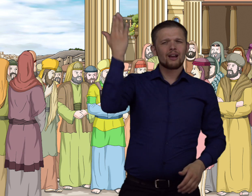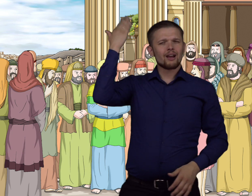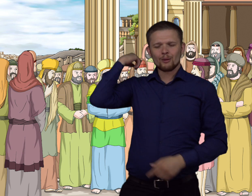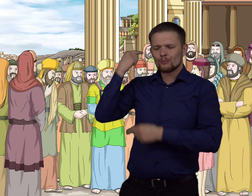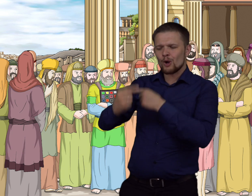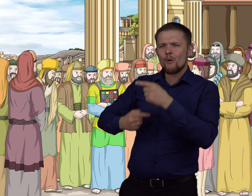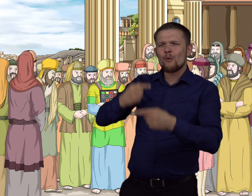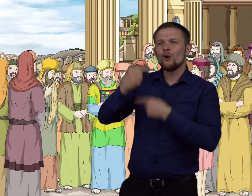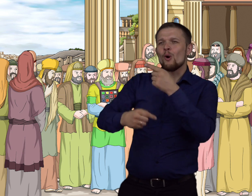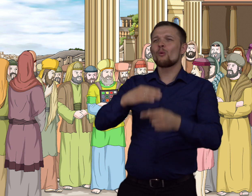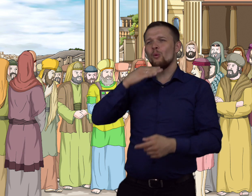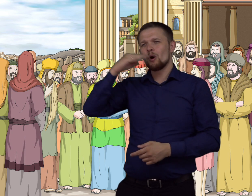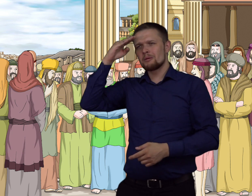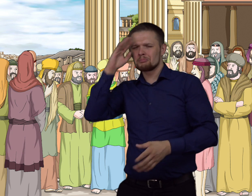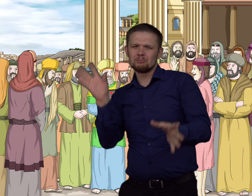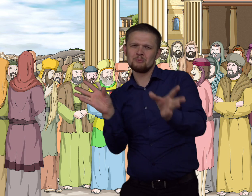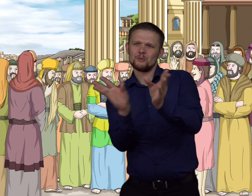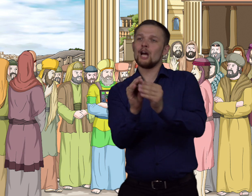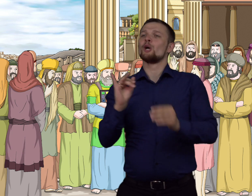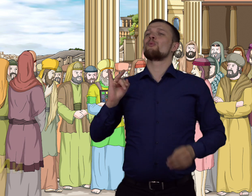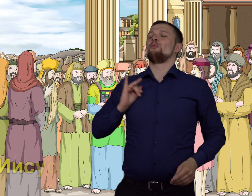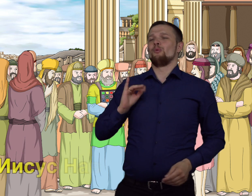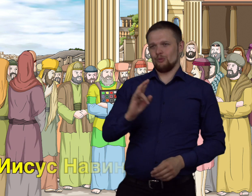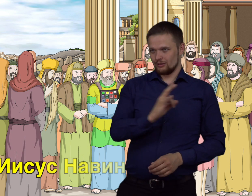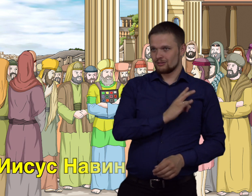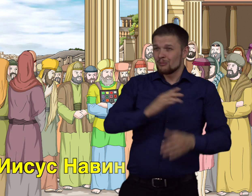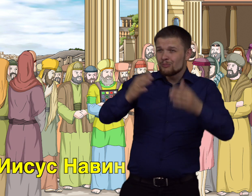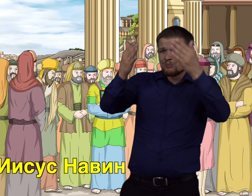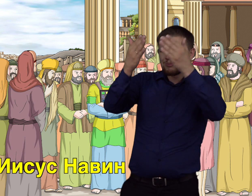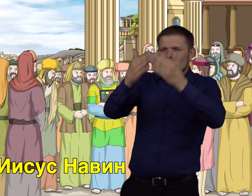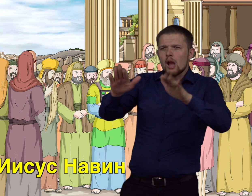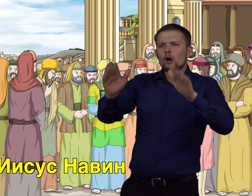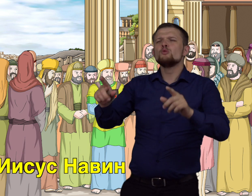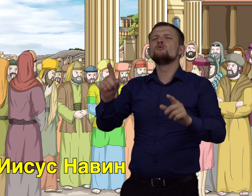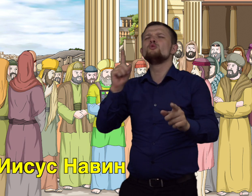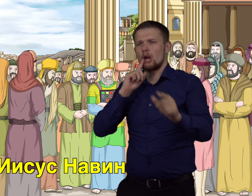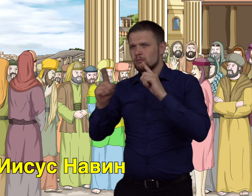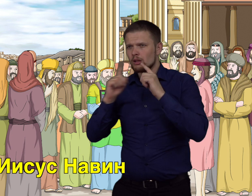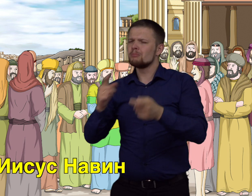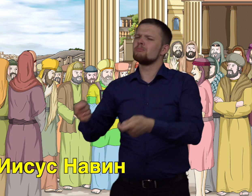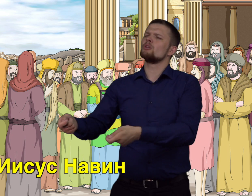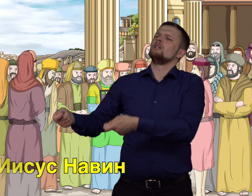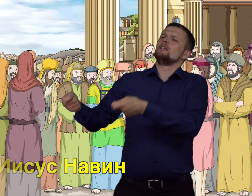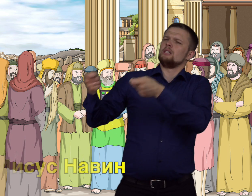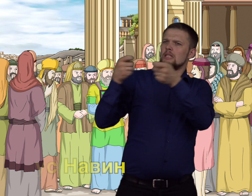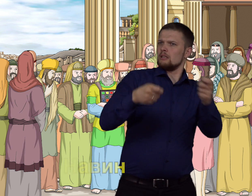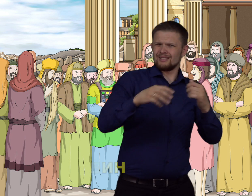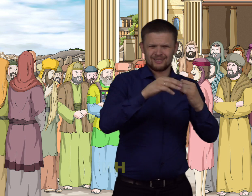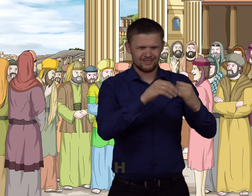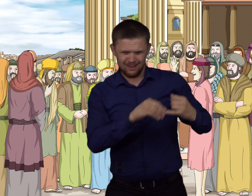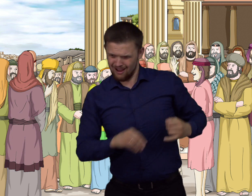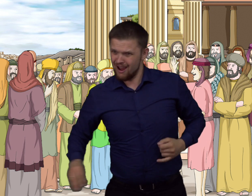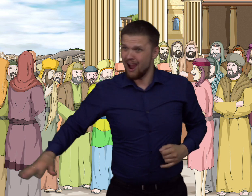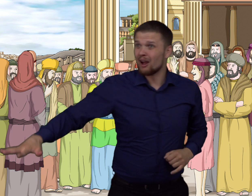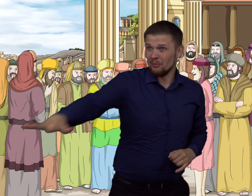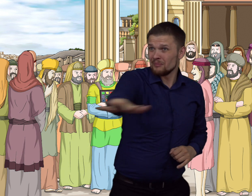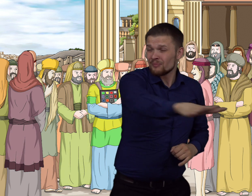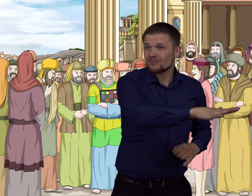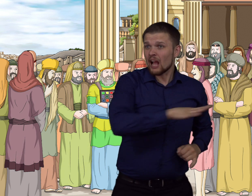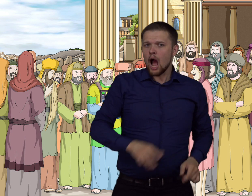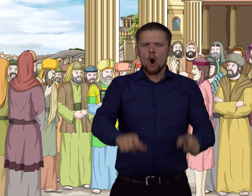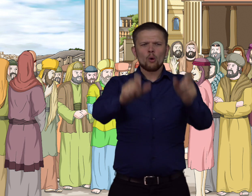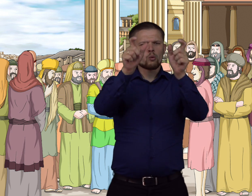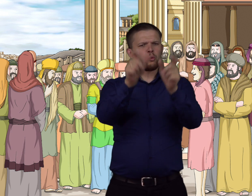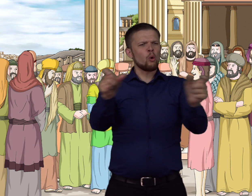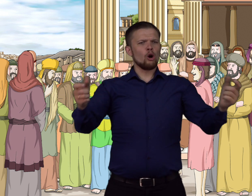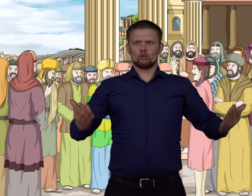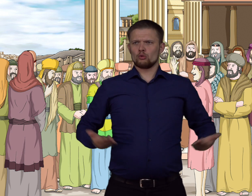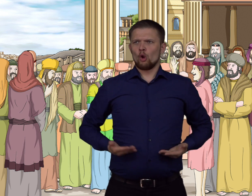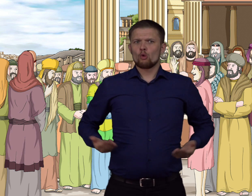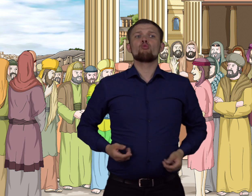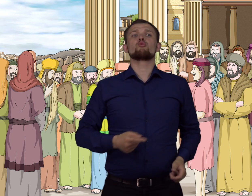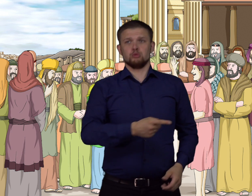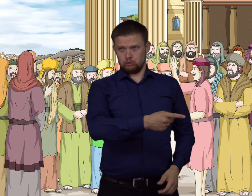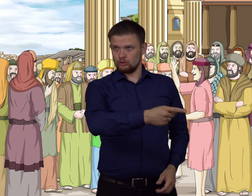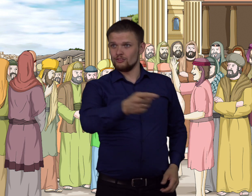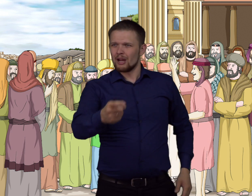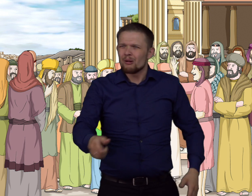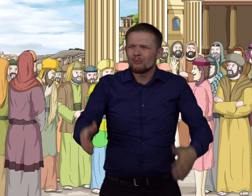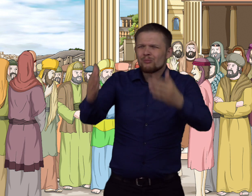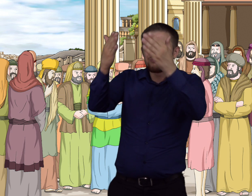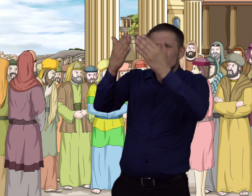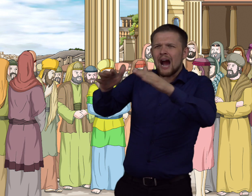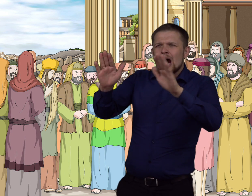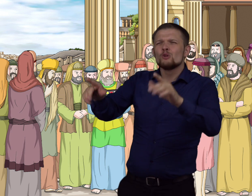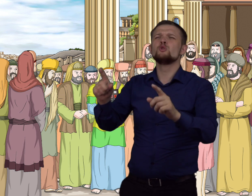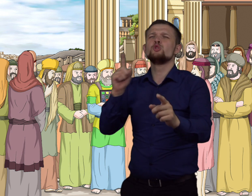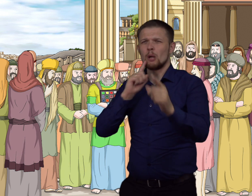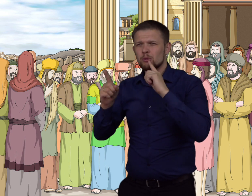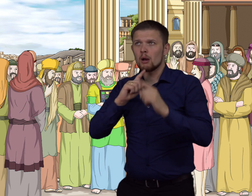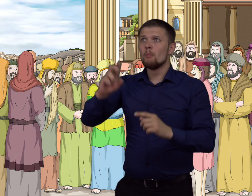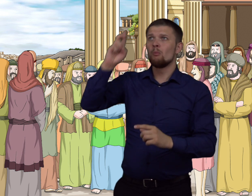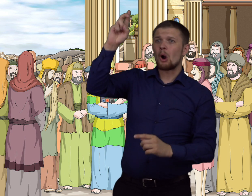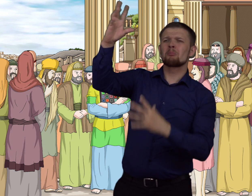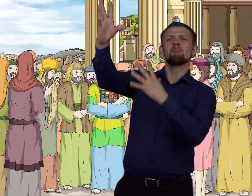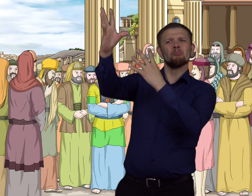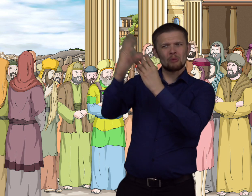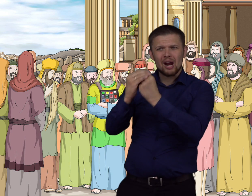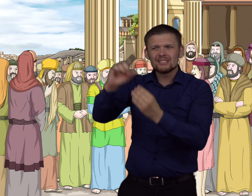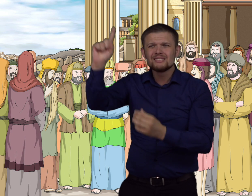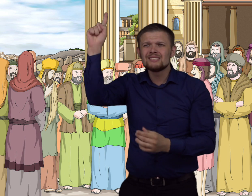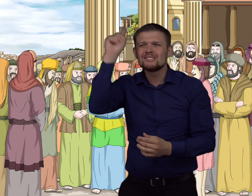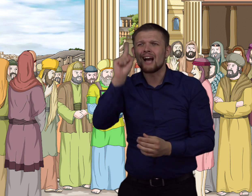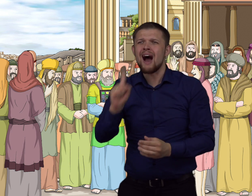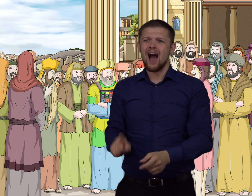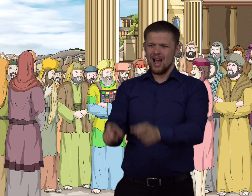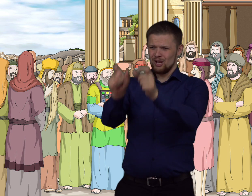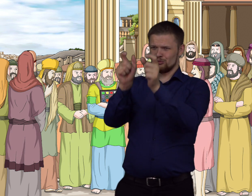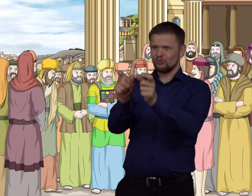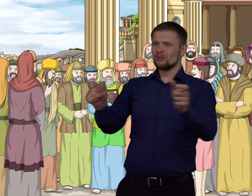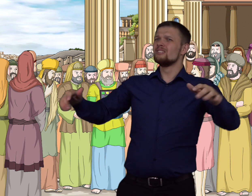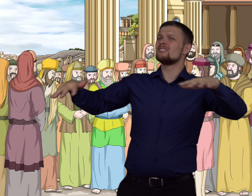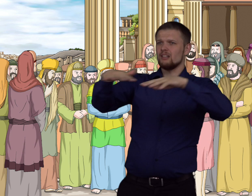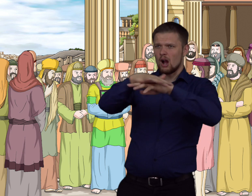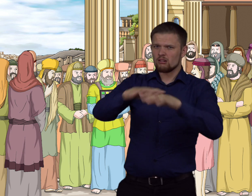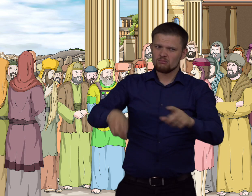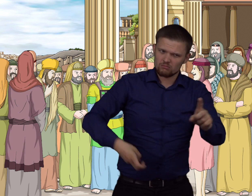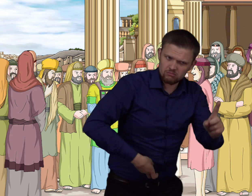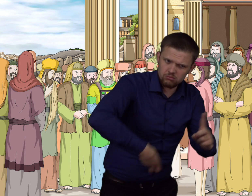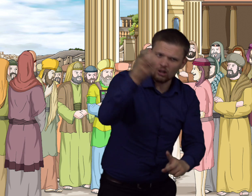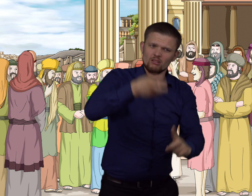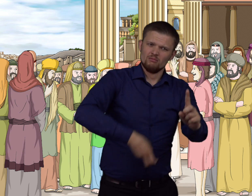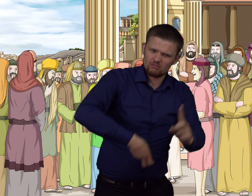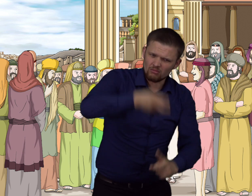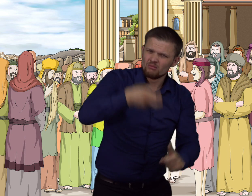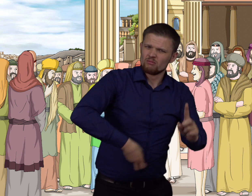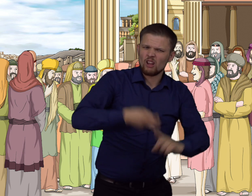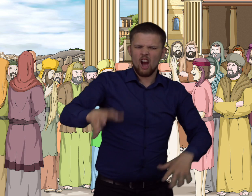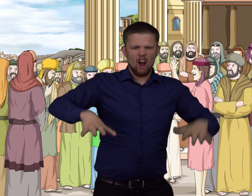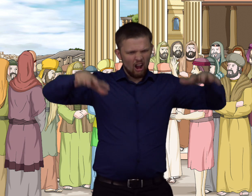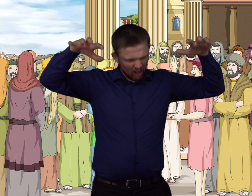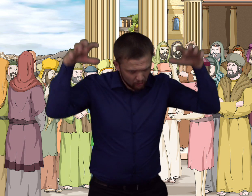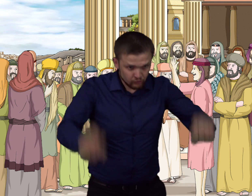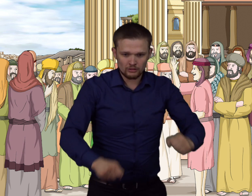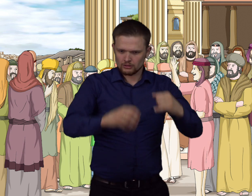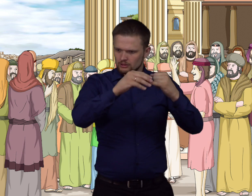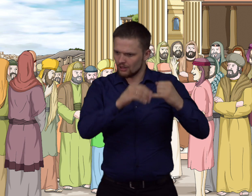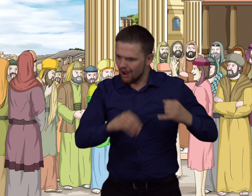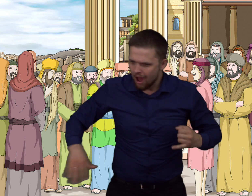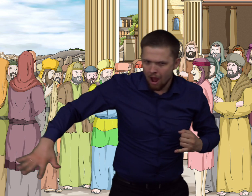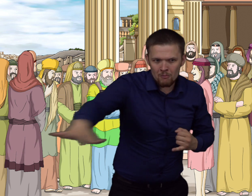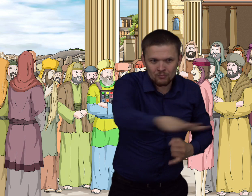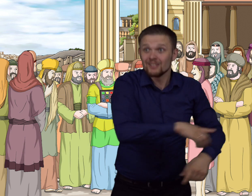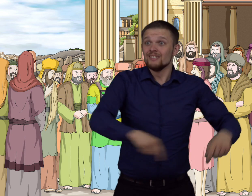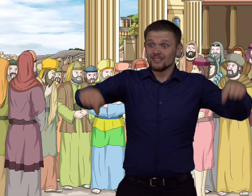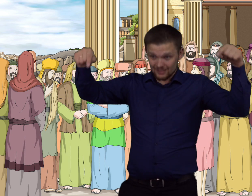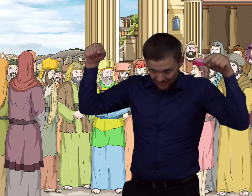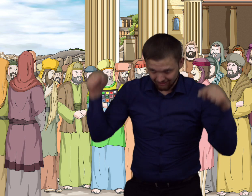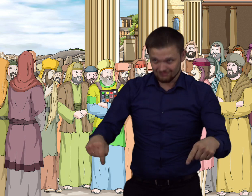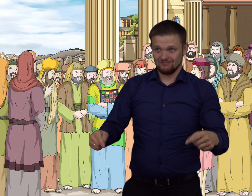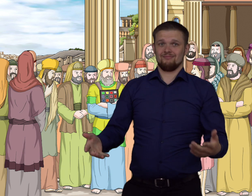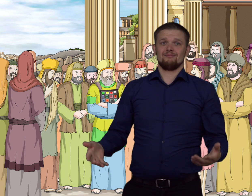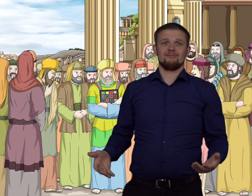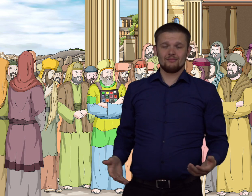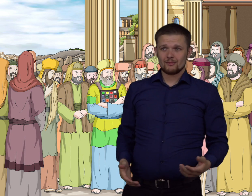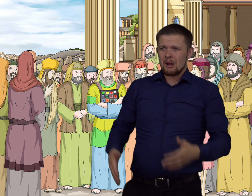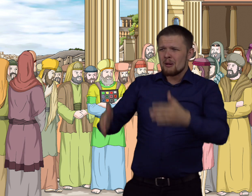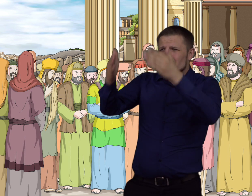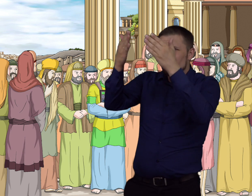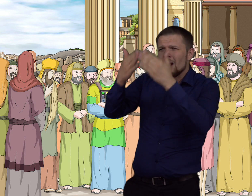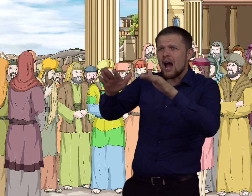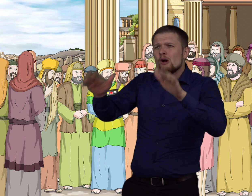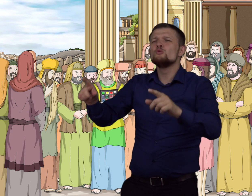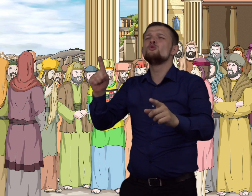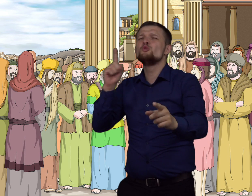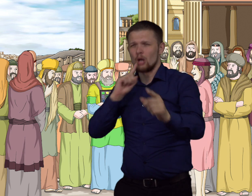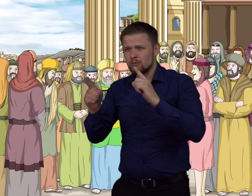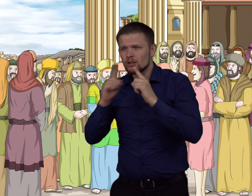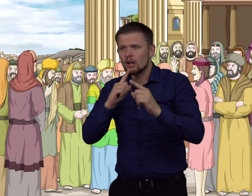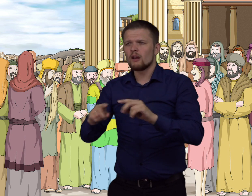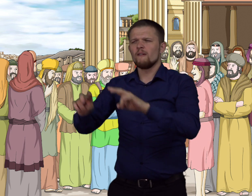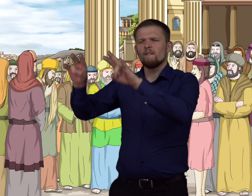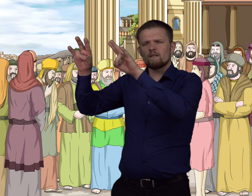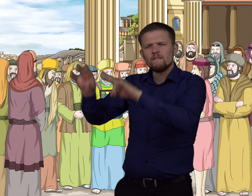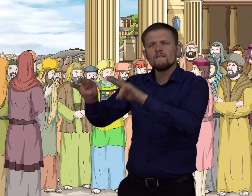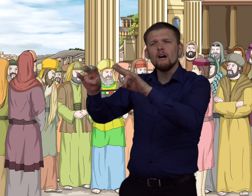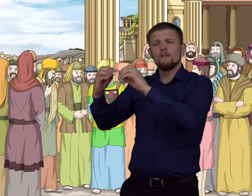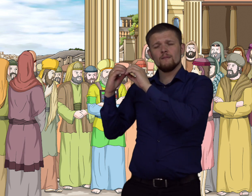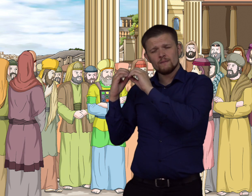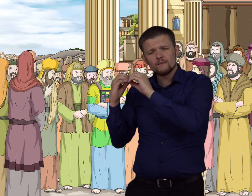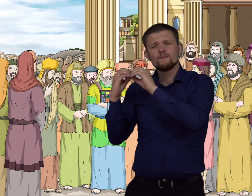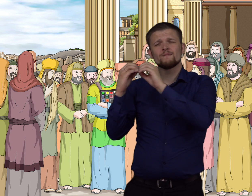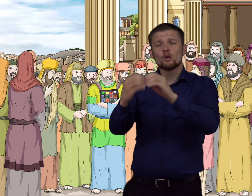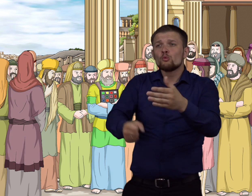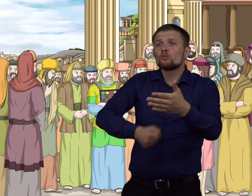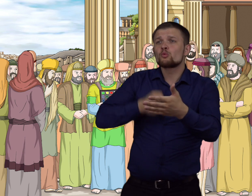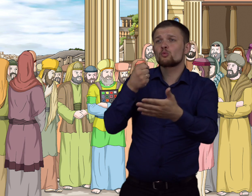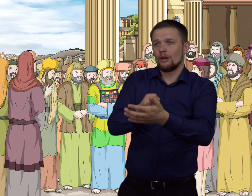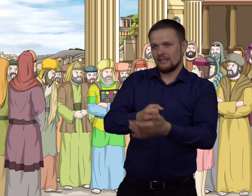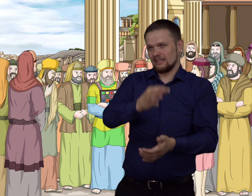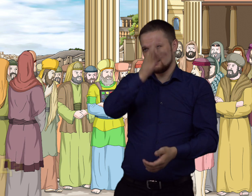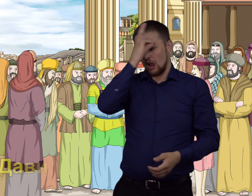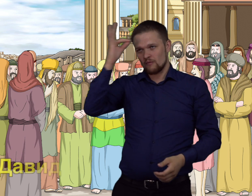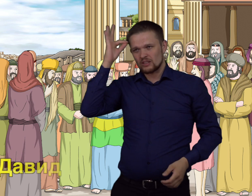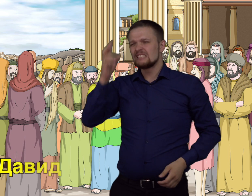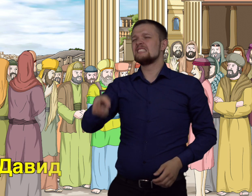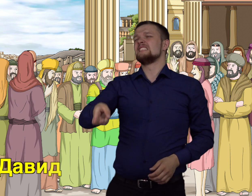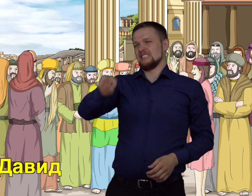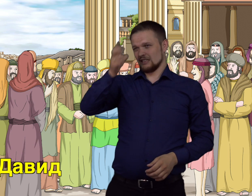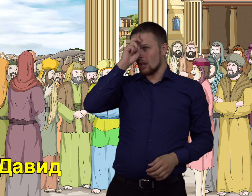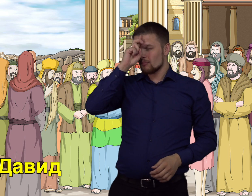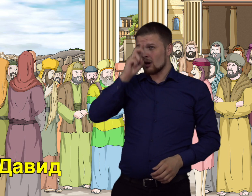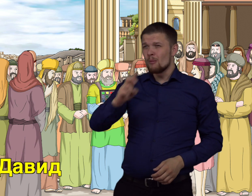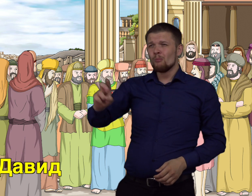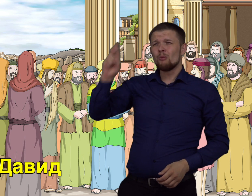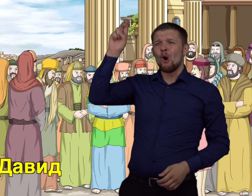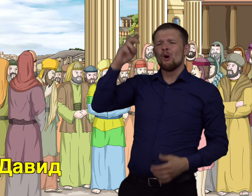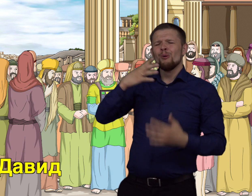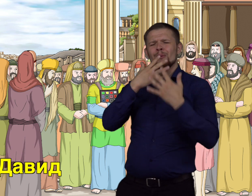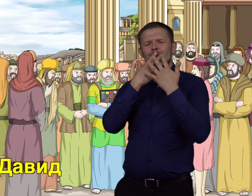And our fathers who received it brought it in with Joshua when they dispossessed the nations God drove out before them.